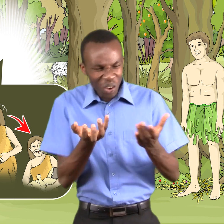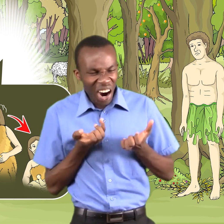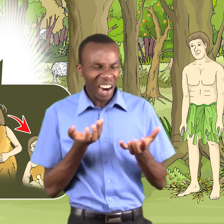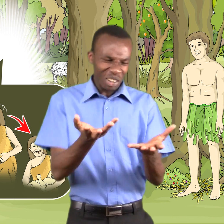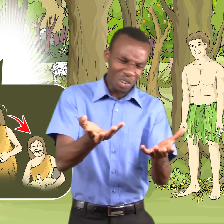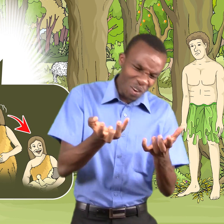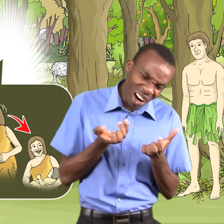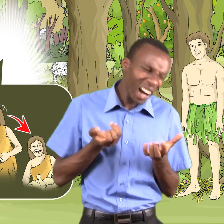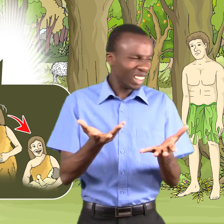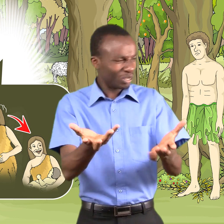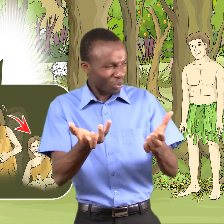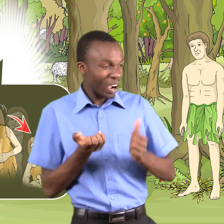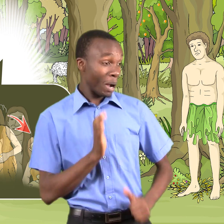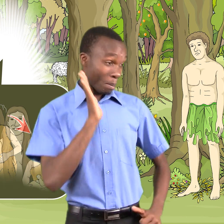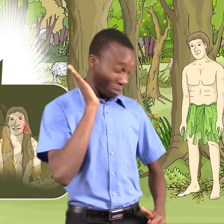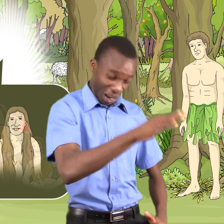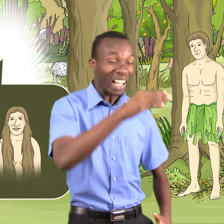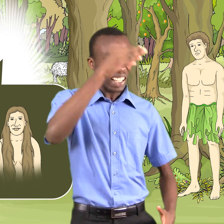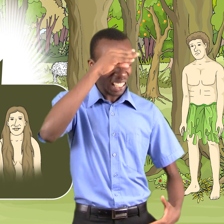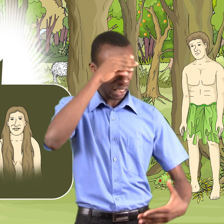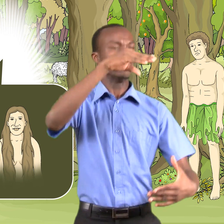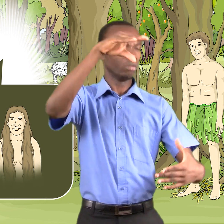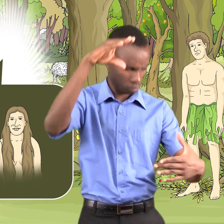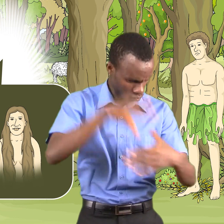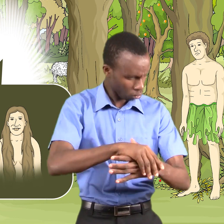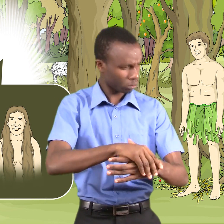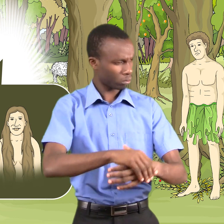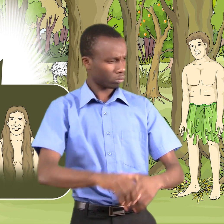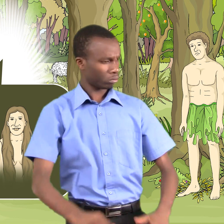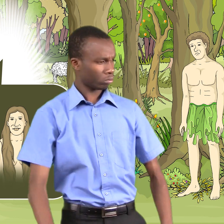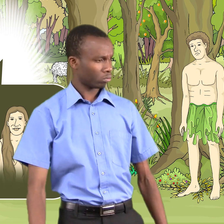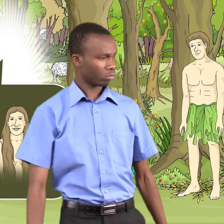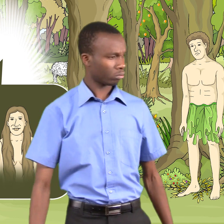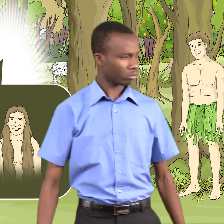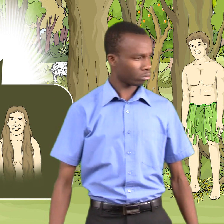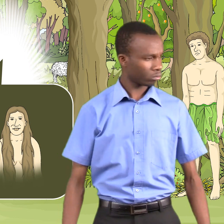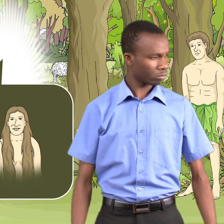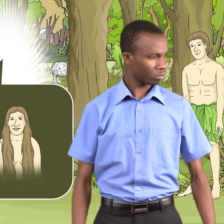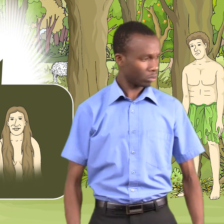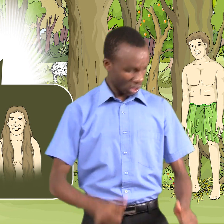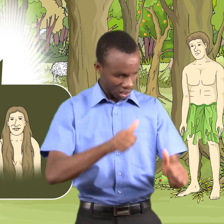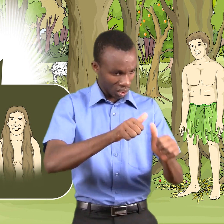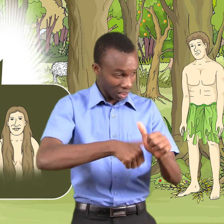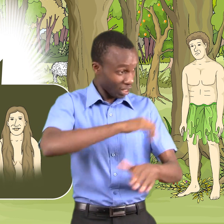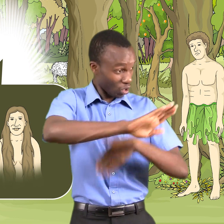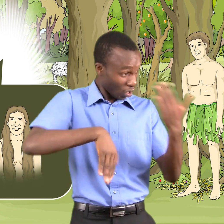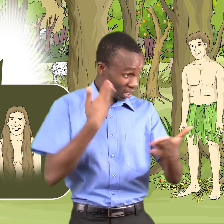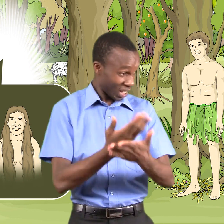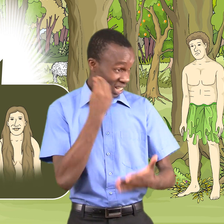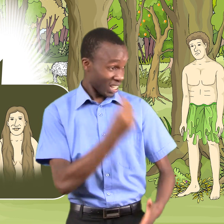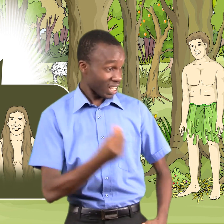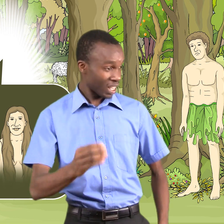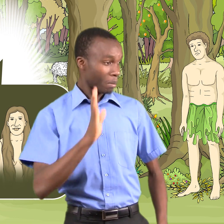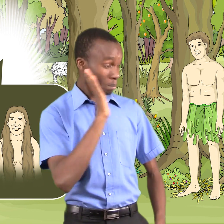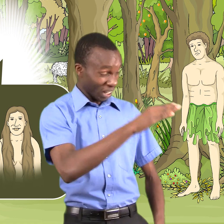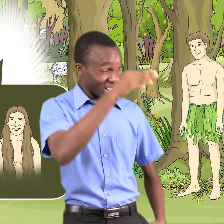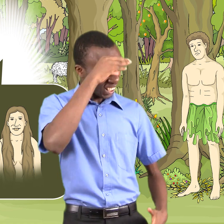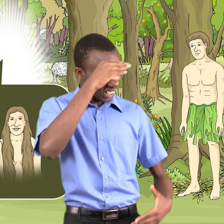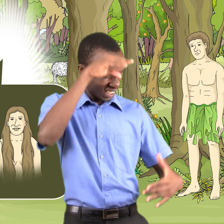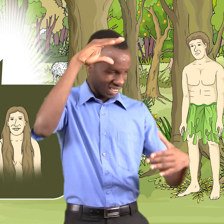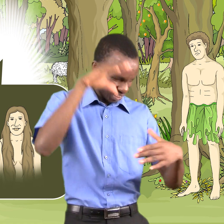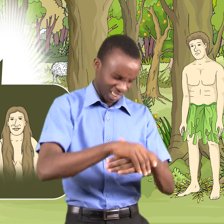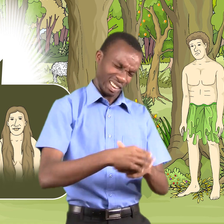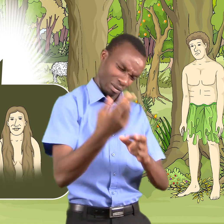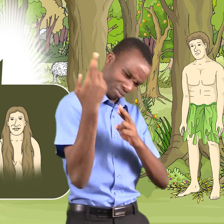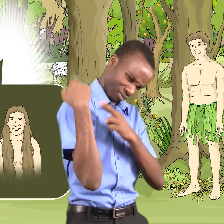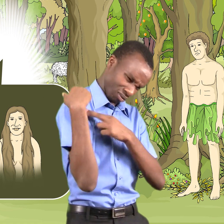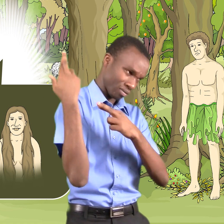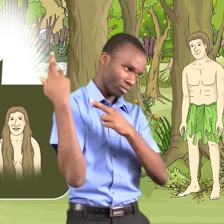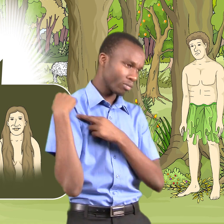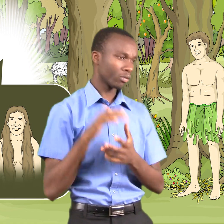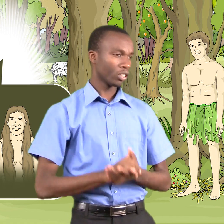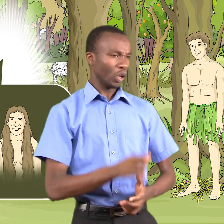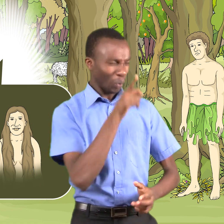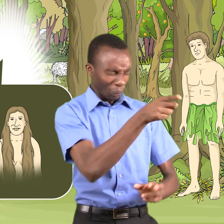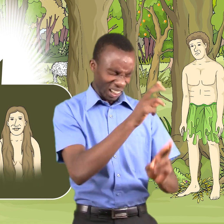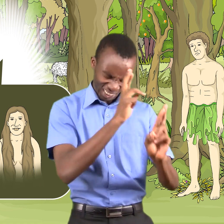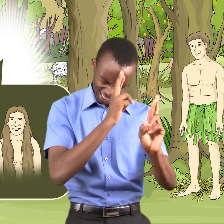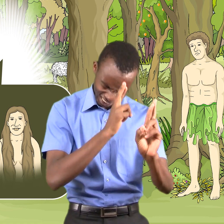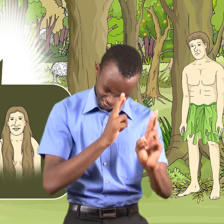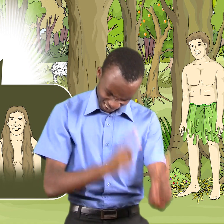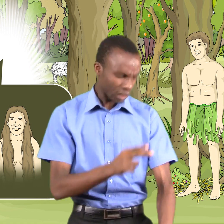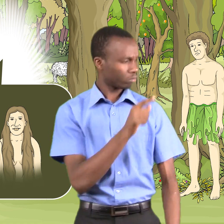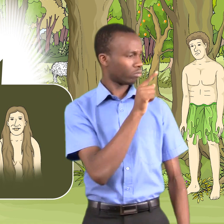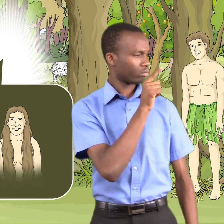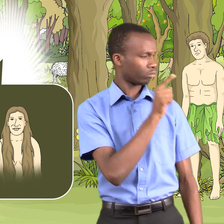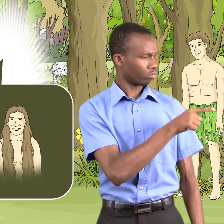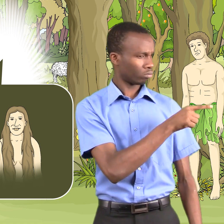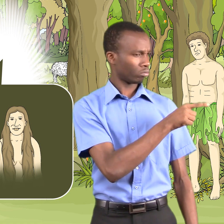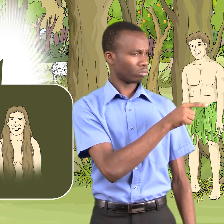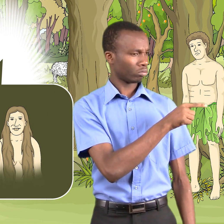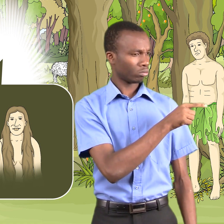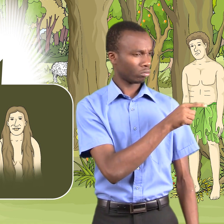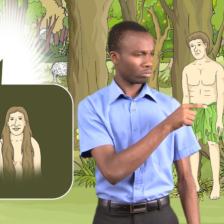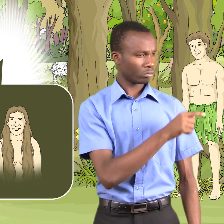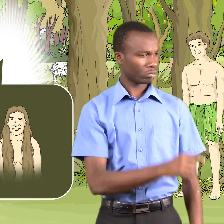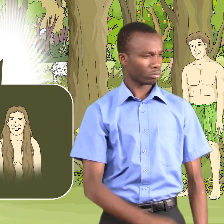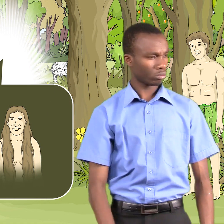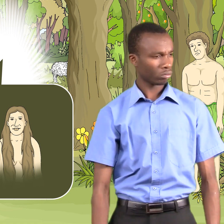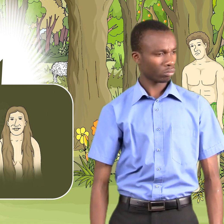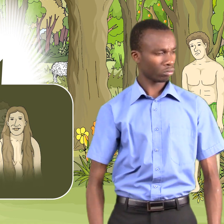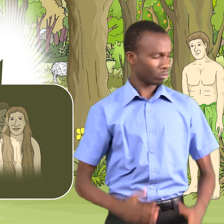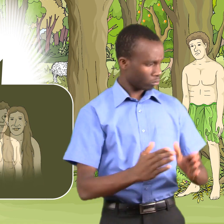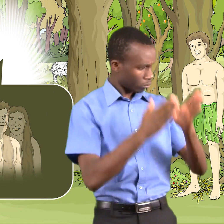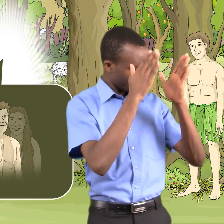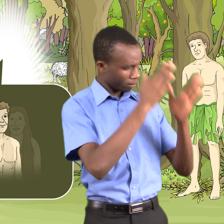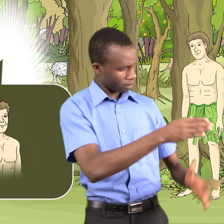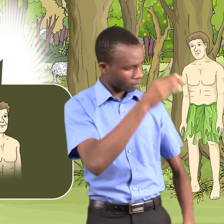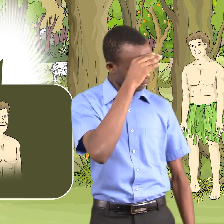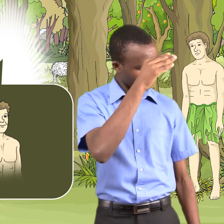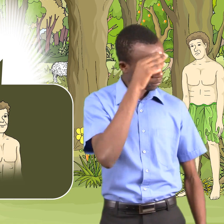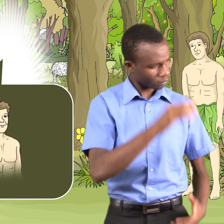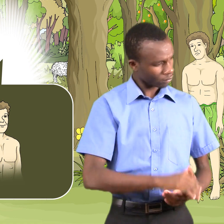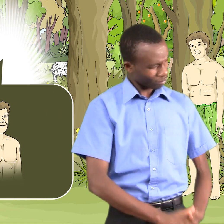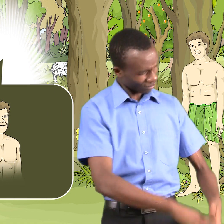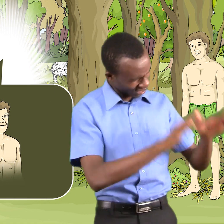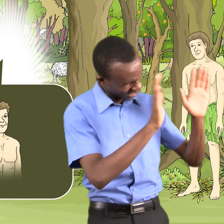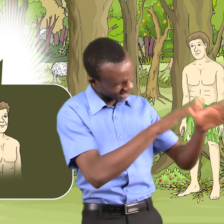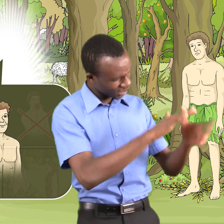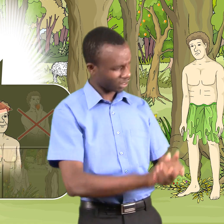Your desire will be for your husband, and he will rule over you.”